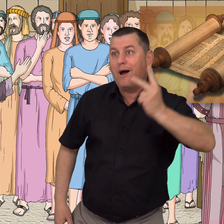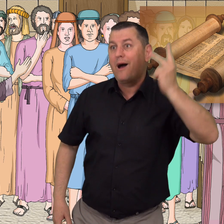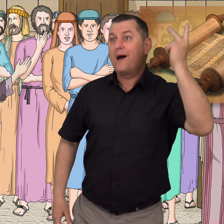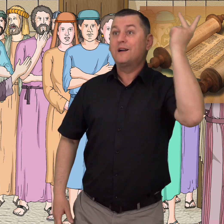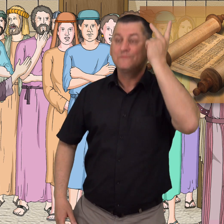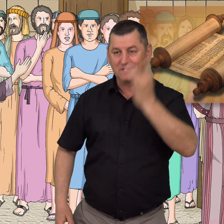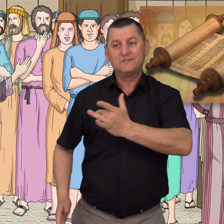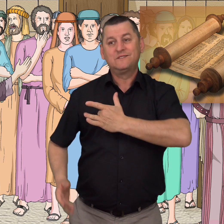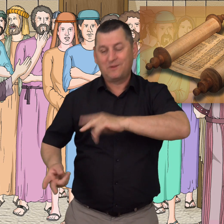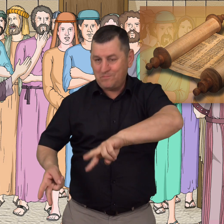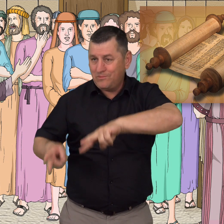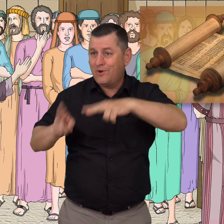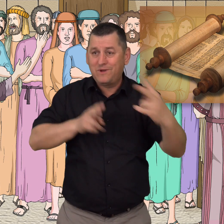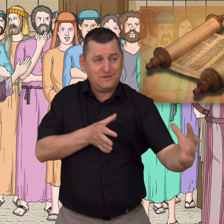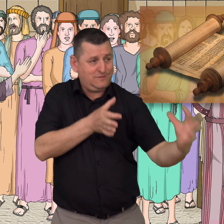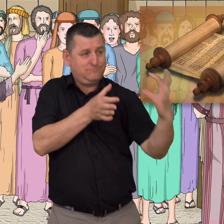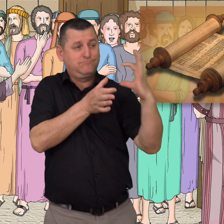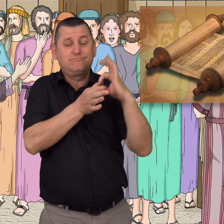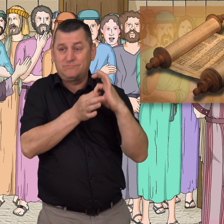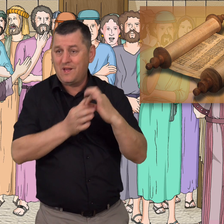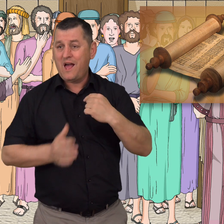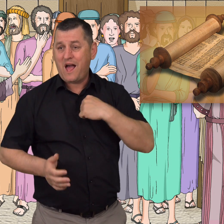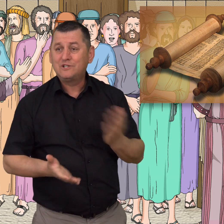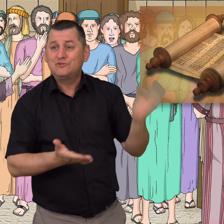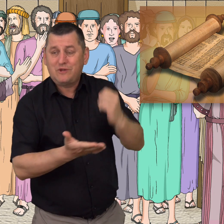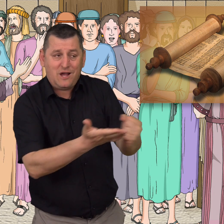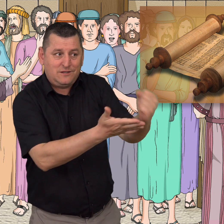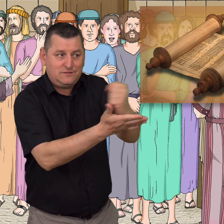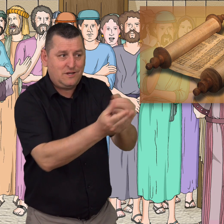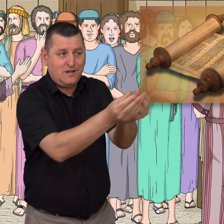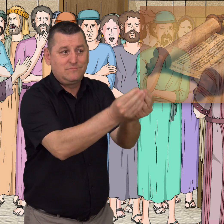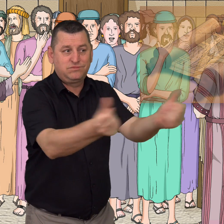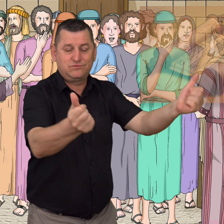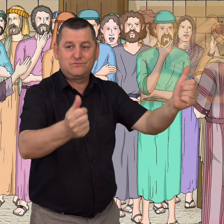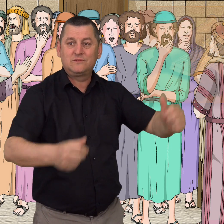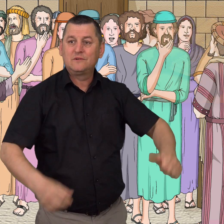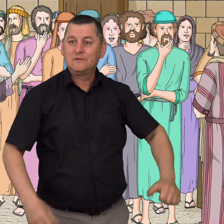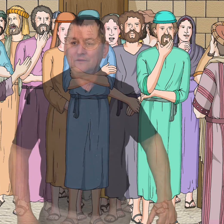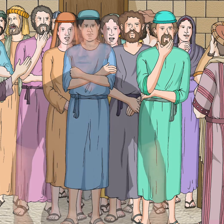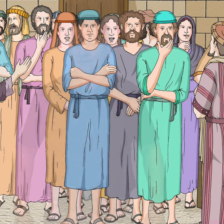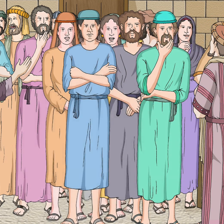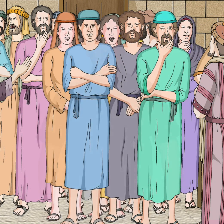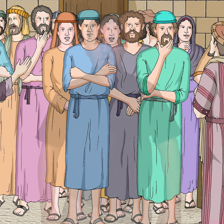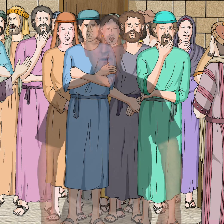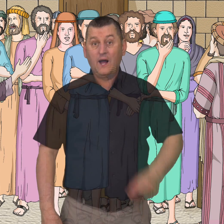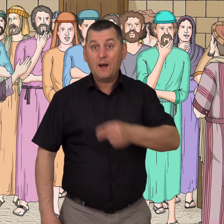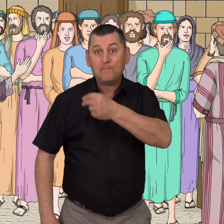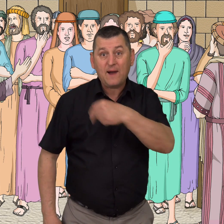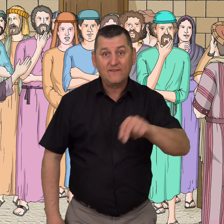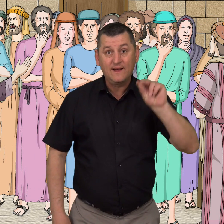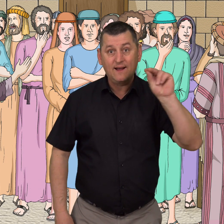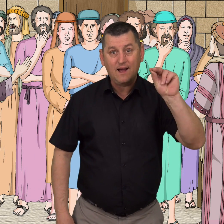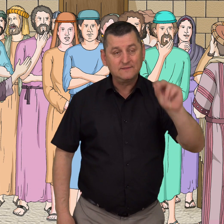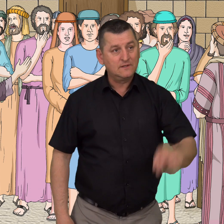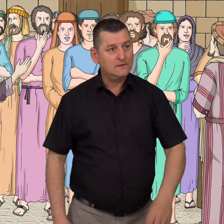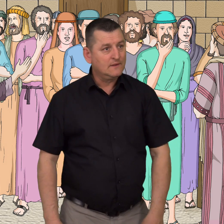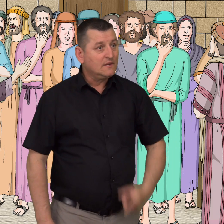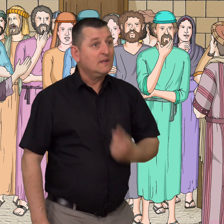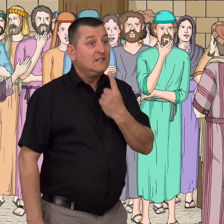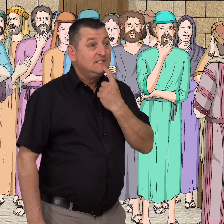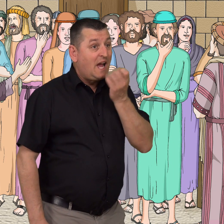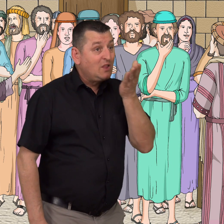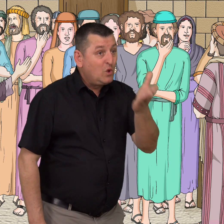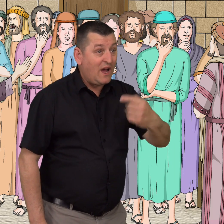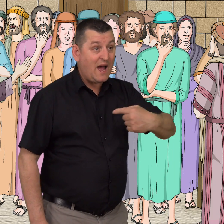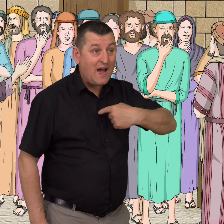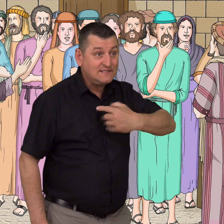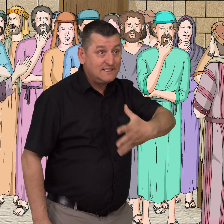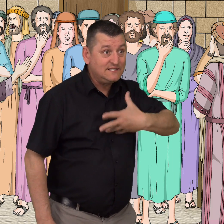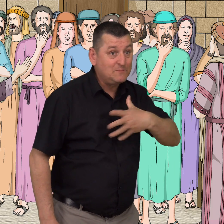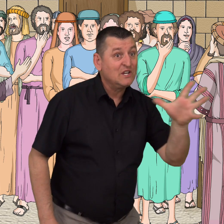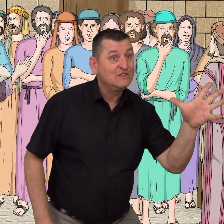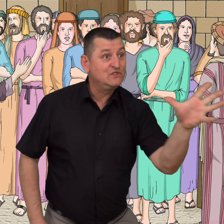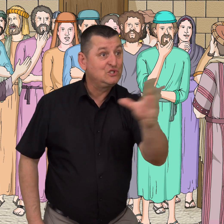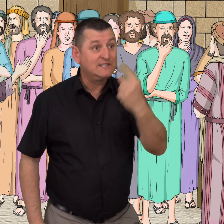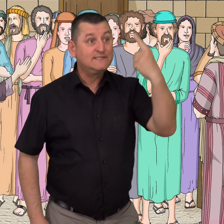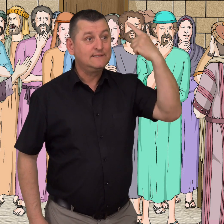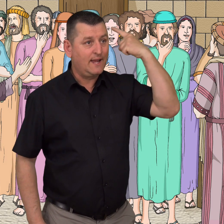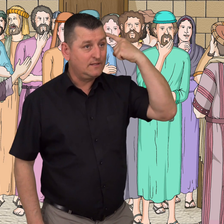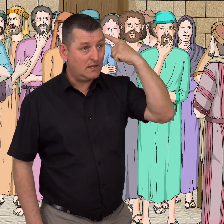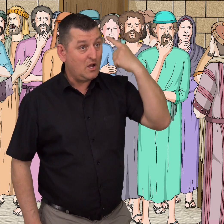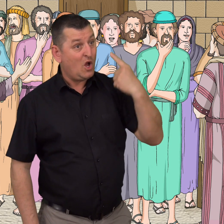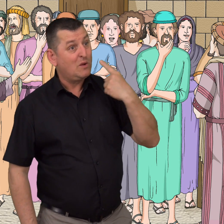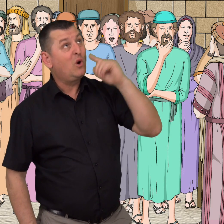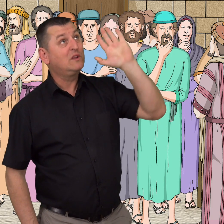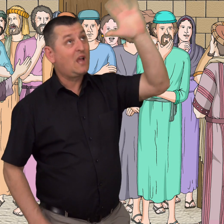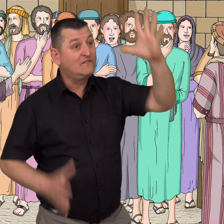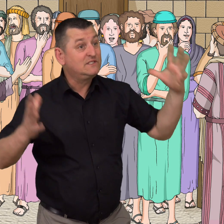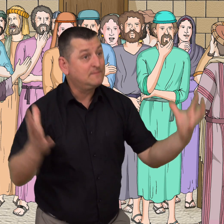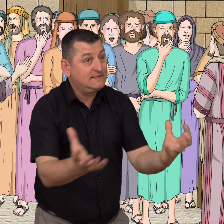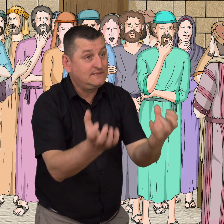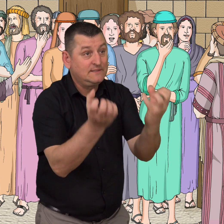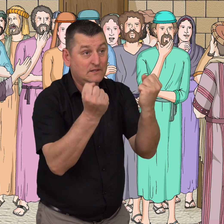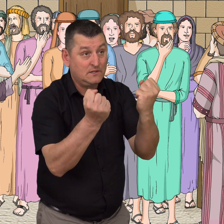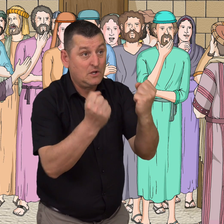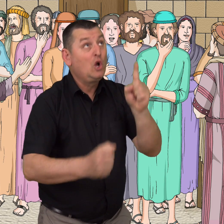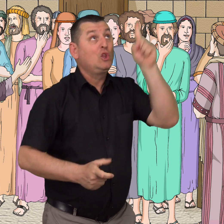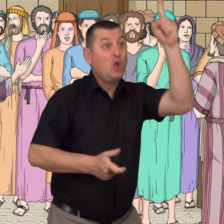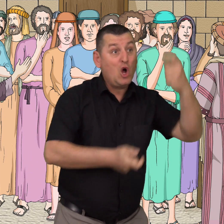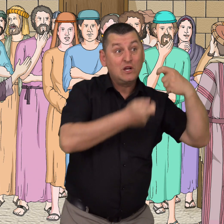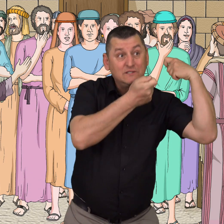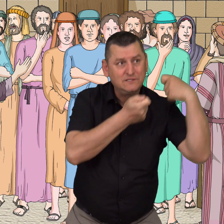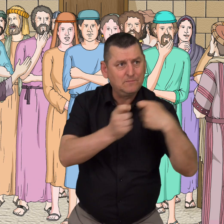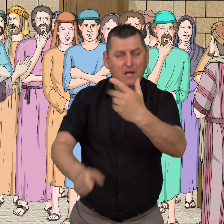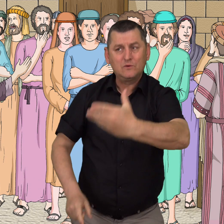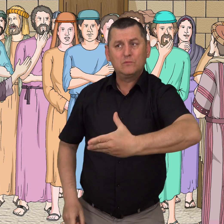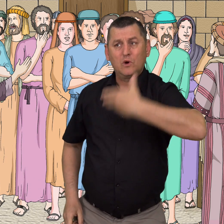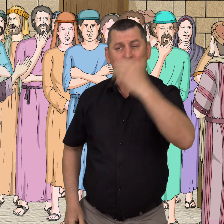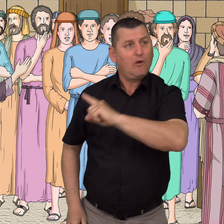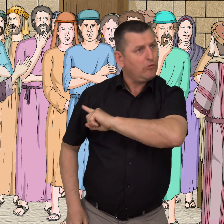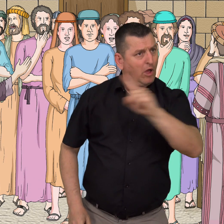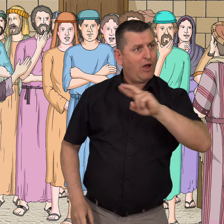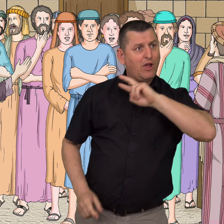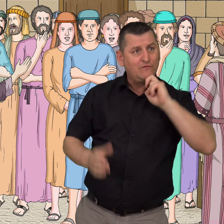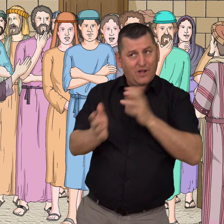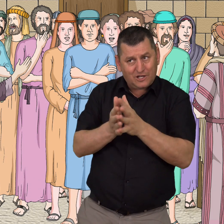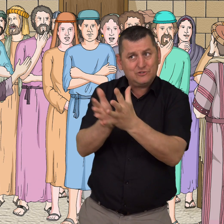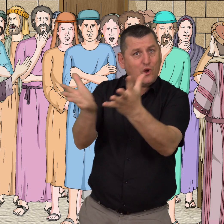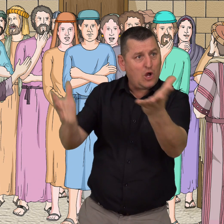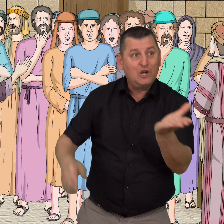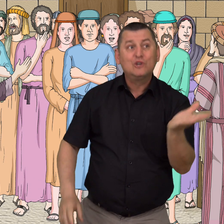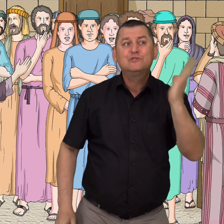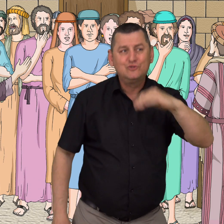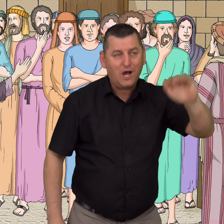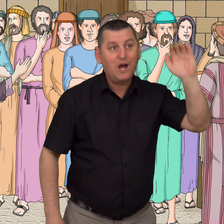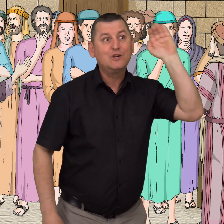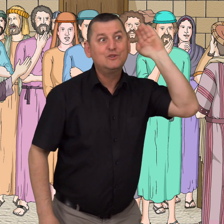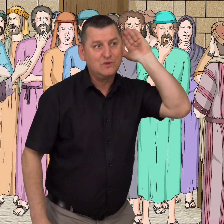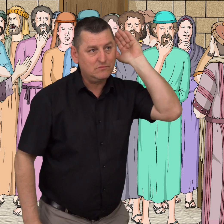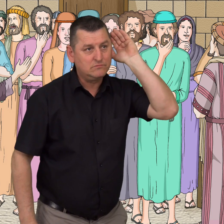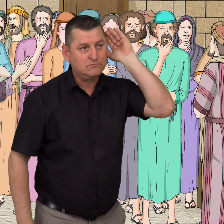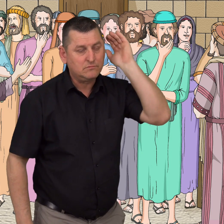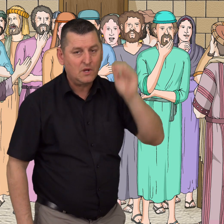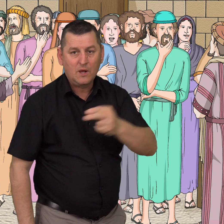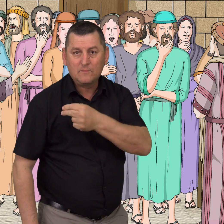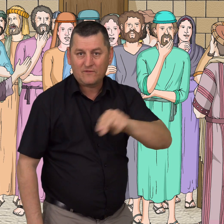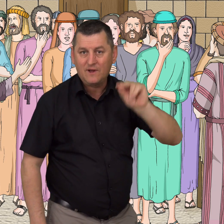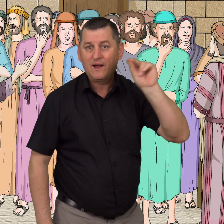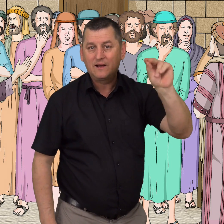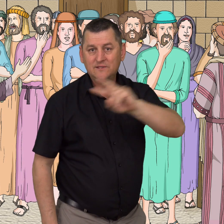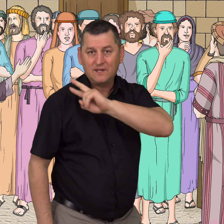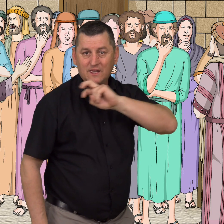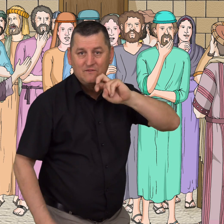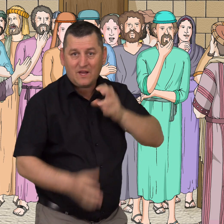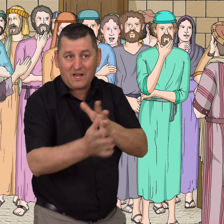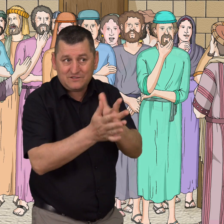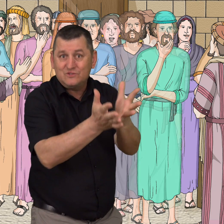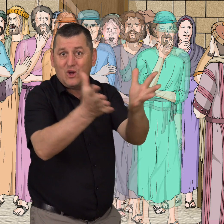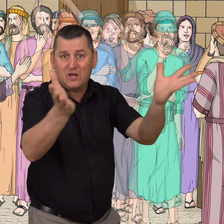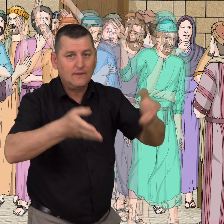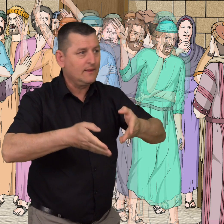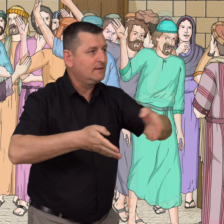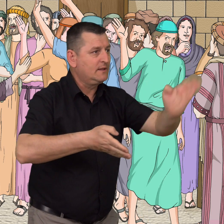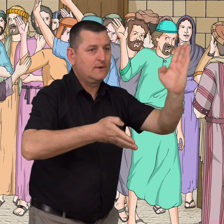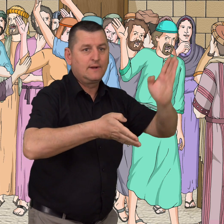Otherwise they might see with their eyes, hear with their ears, understand with their hearts, and turn, and I would heal them.’